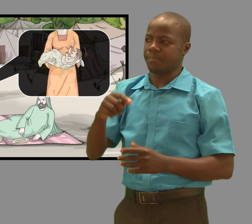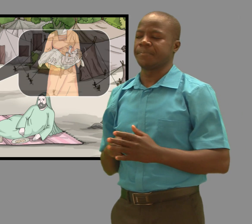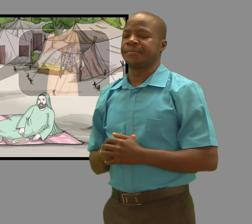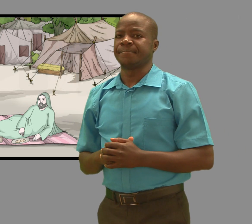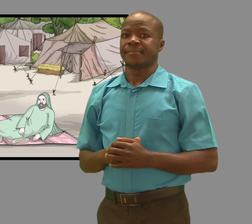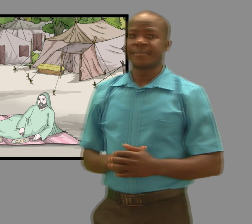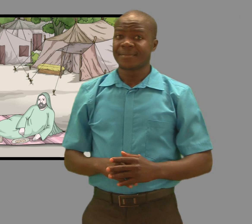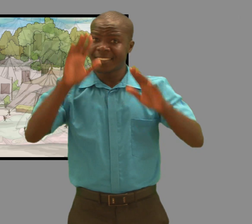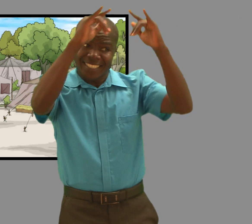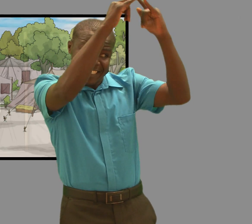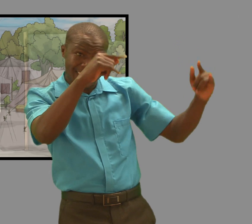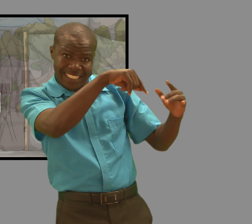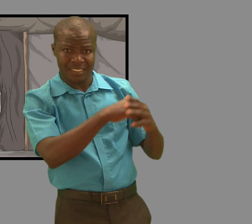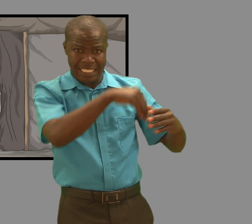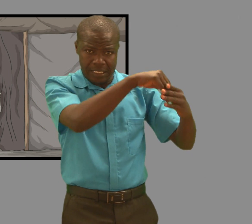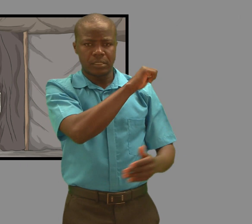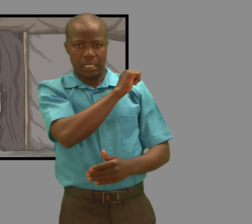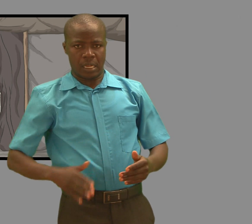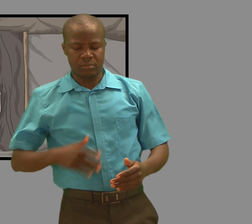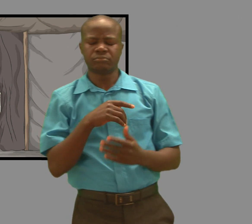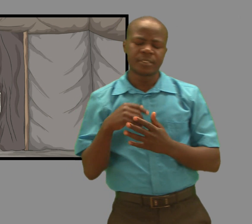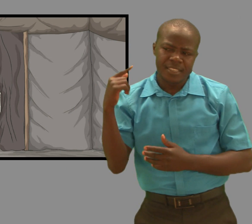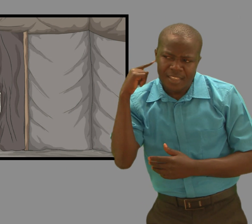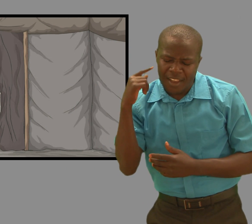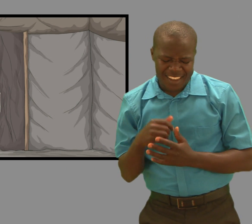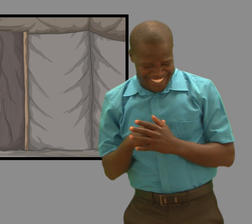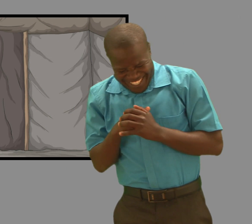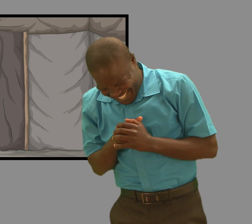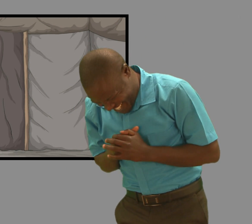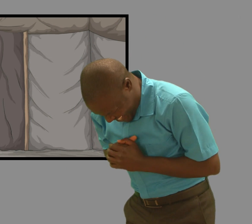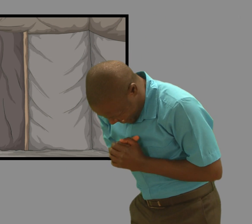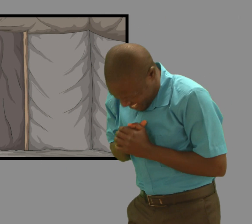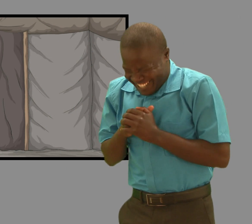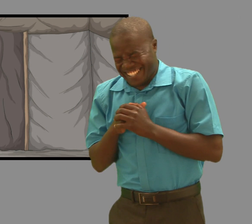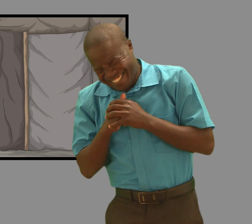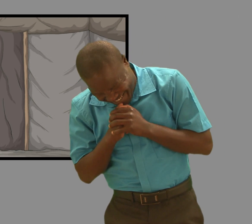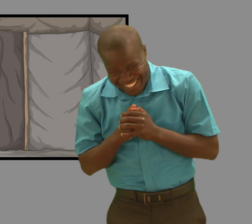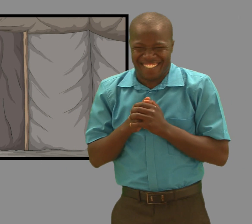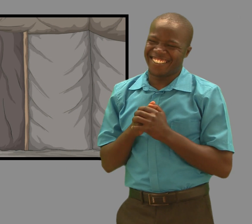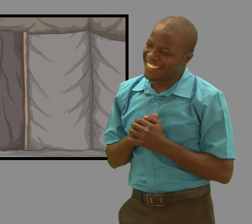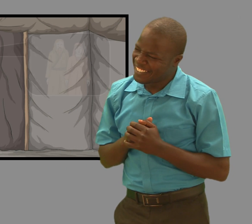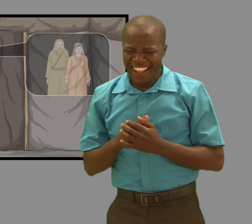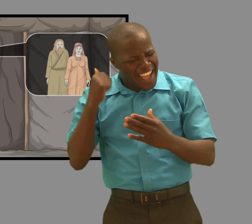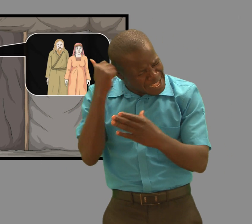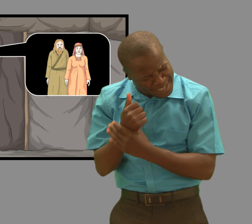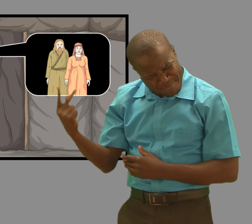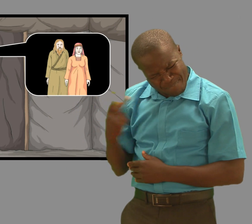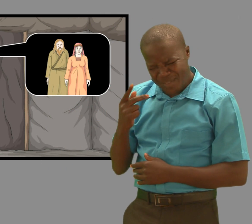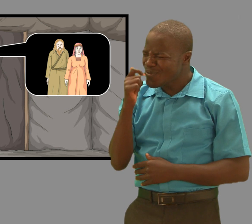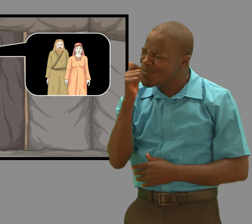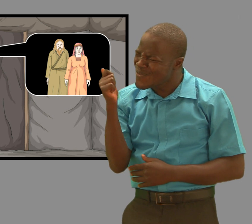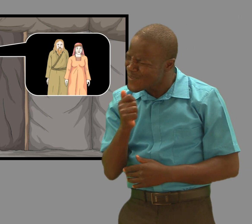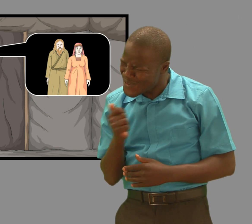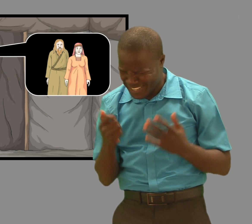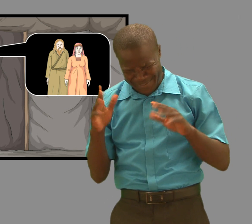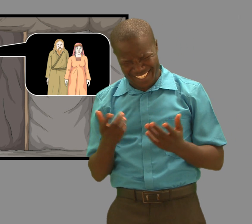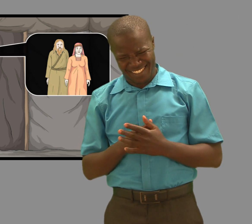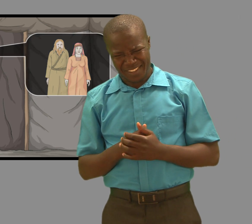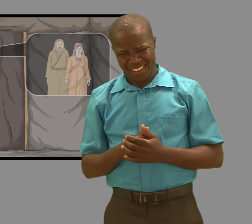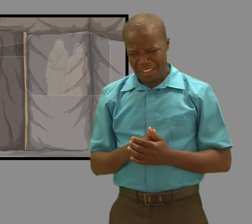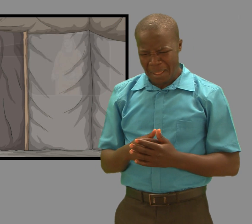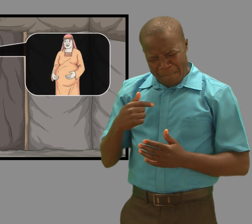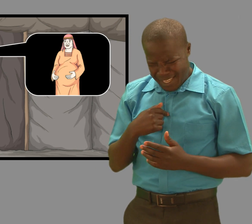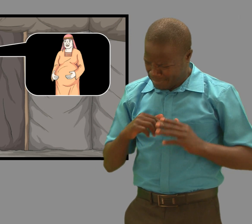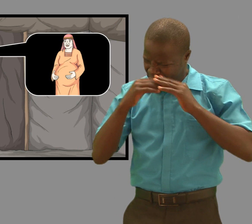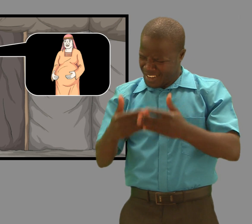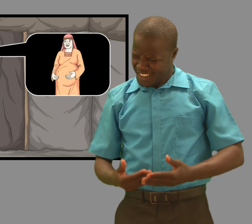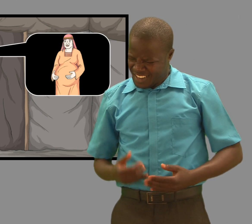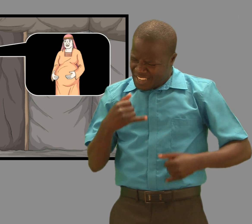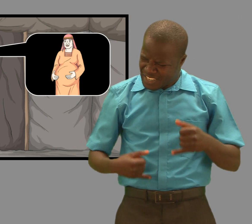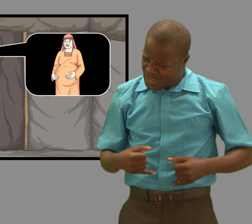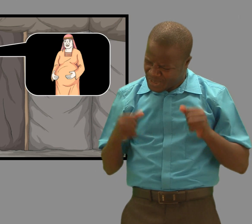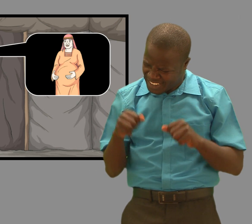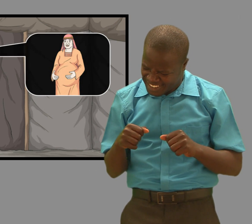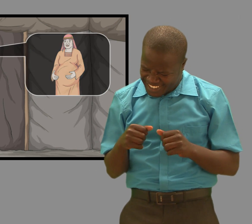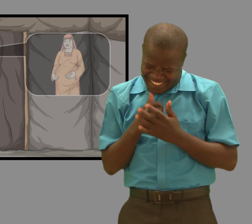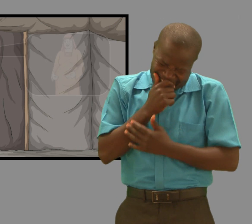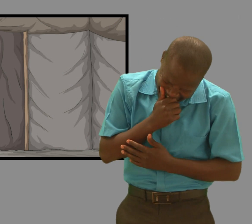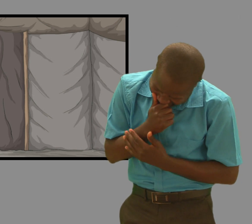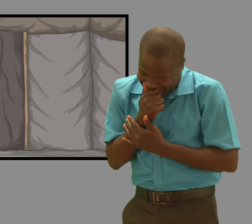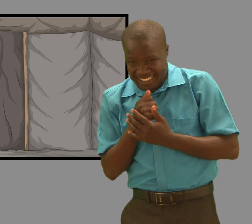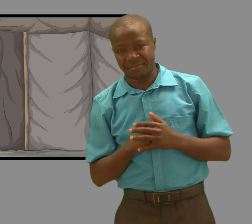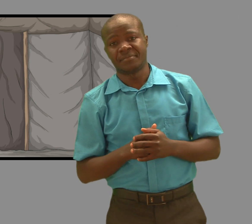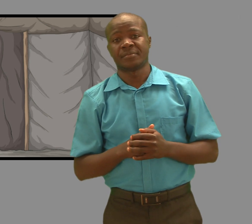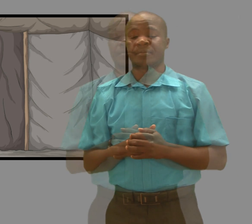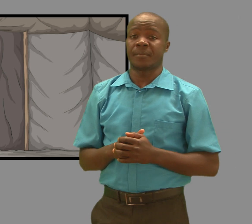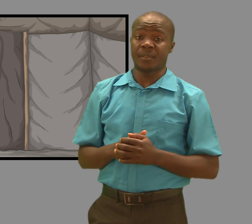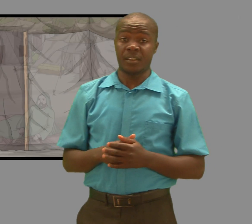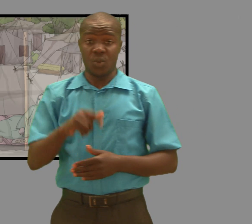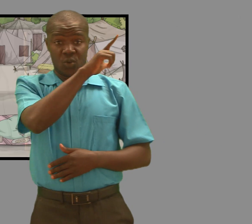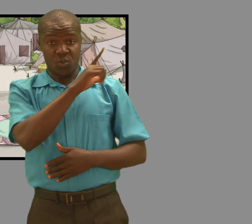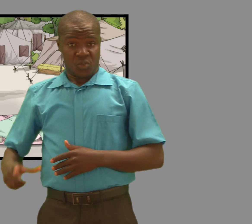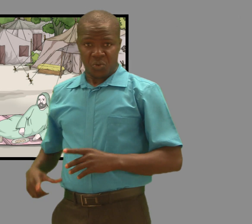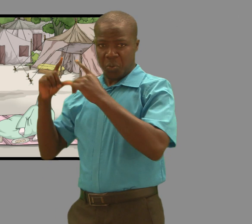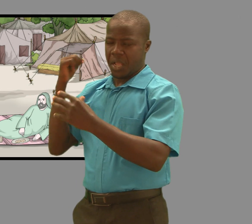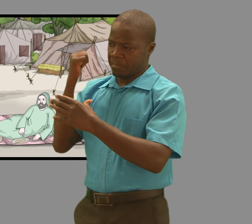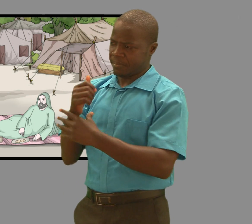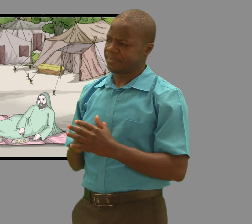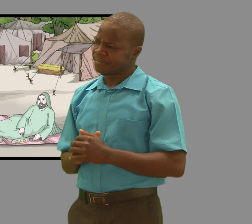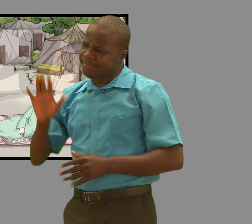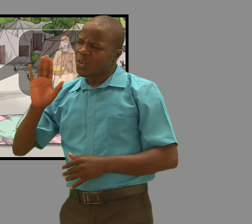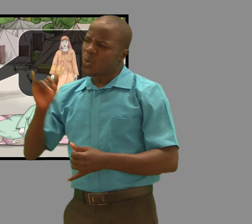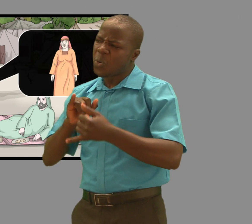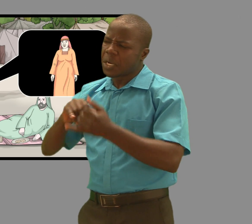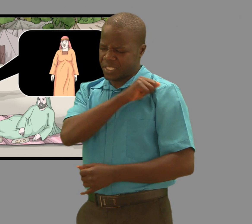Now Sarah was behind him, listening at the entrance to the tent. And Abraham and Sarah were already old and well along in years; Sarah had passed the age of childbearing. So she laughed to herself, saying, “After I am worn out and my master is old, will I now have this pleasure?”